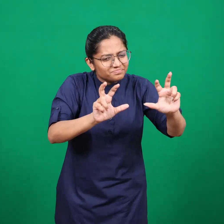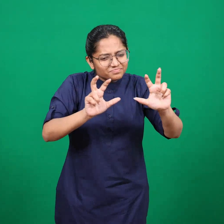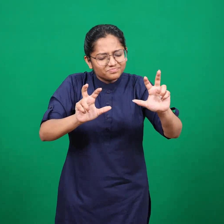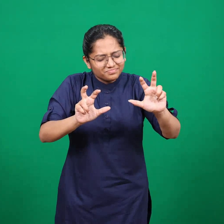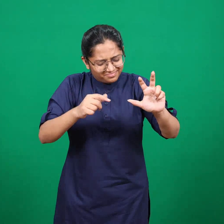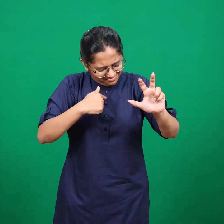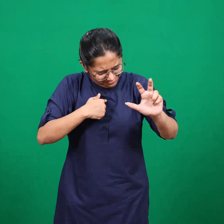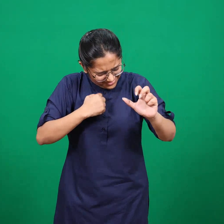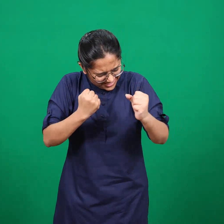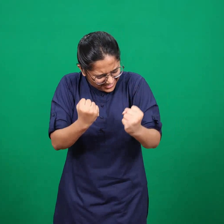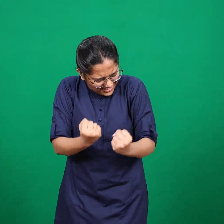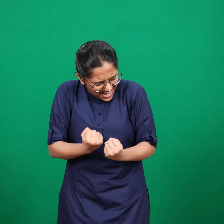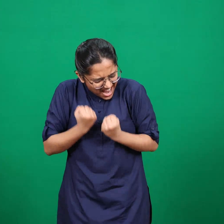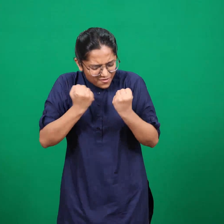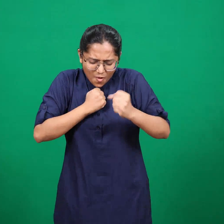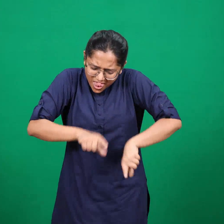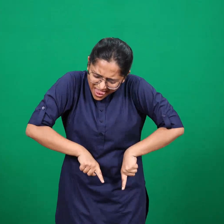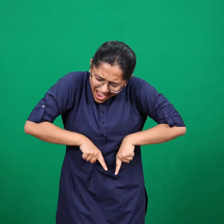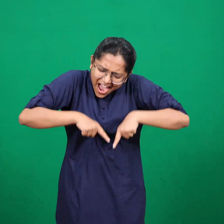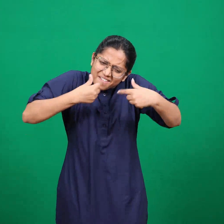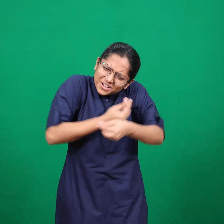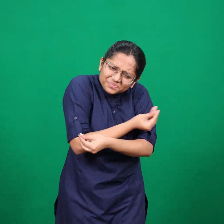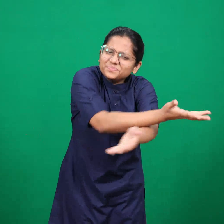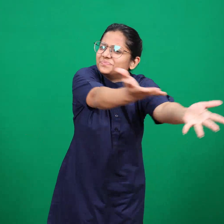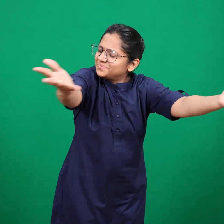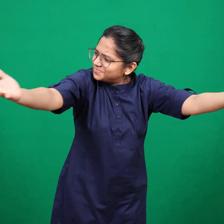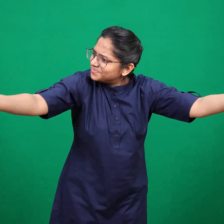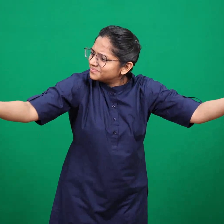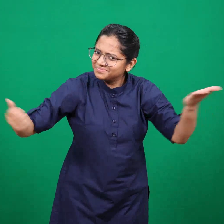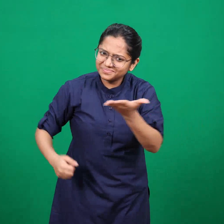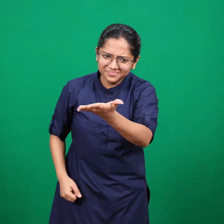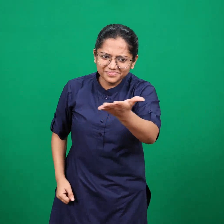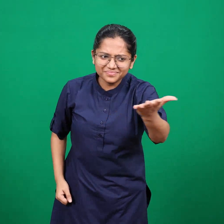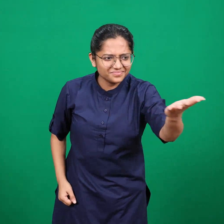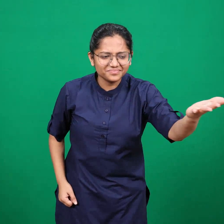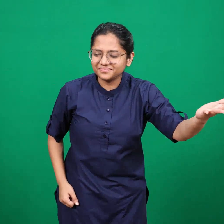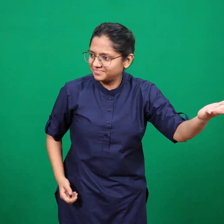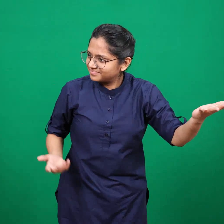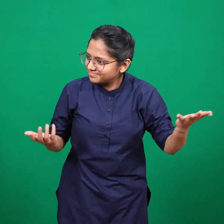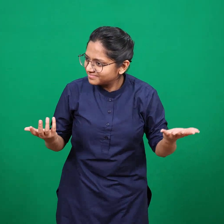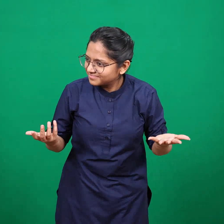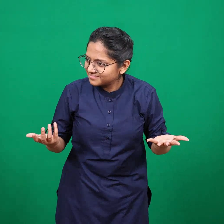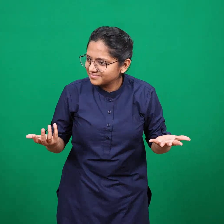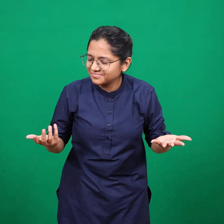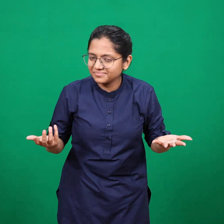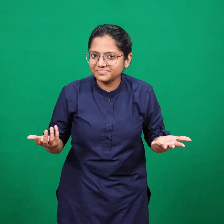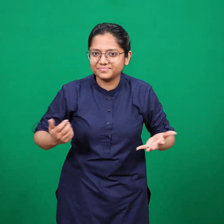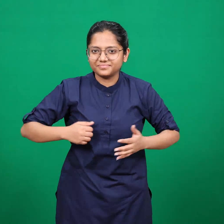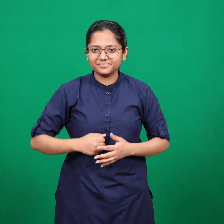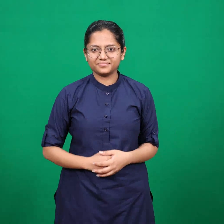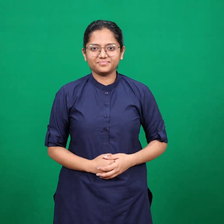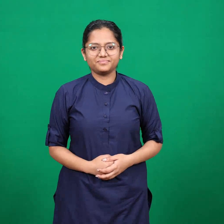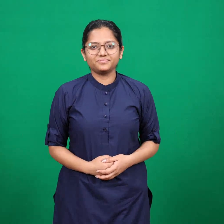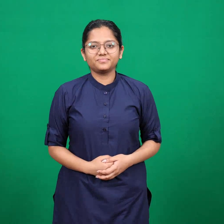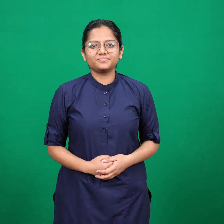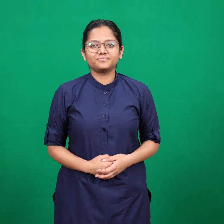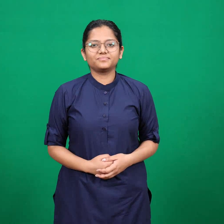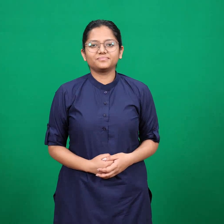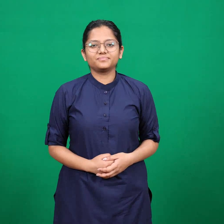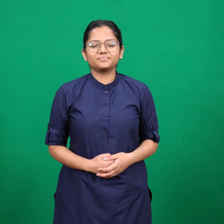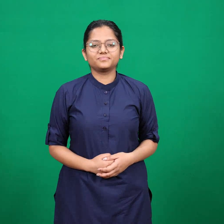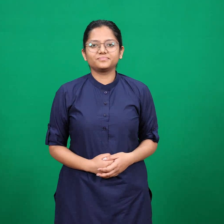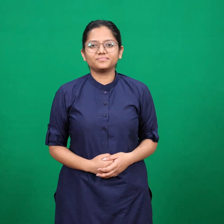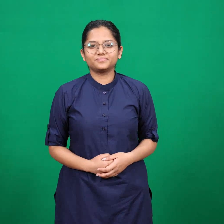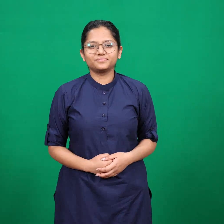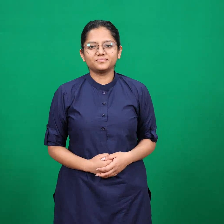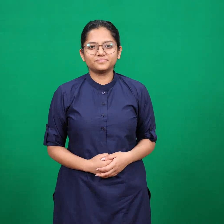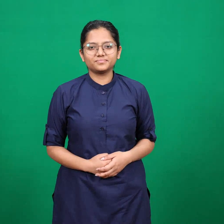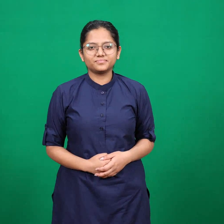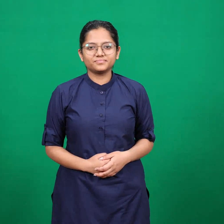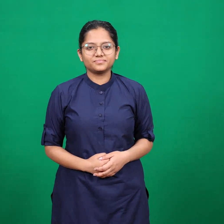And I lay down My life for the sheep.